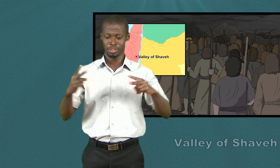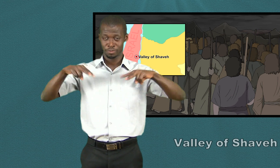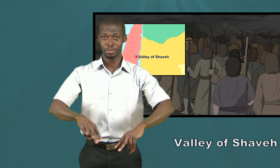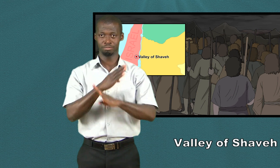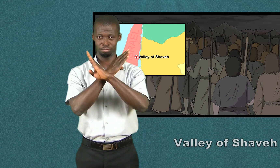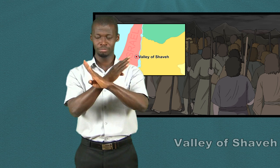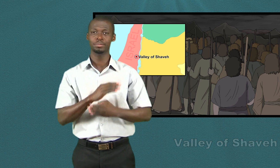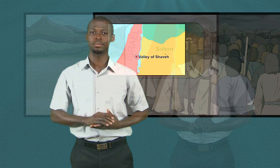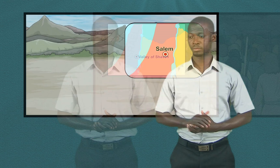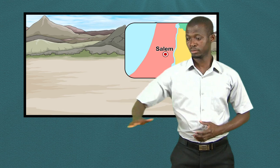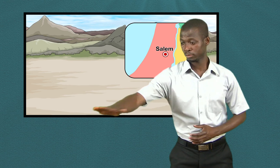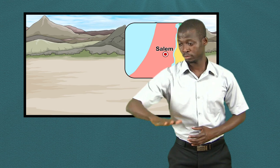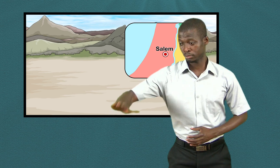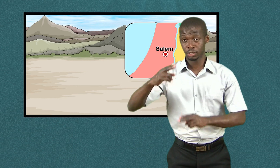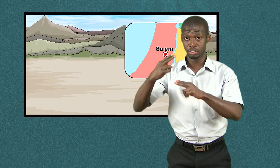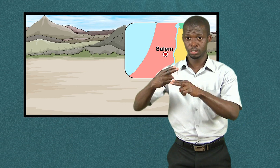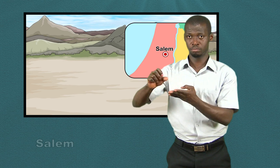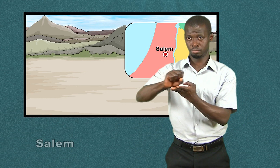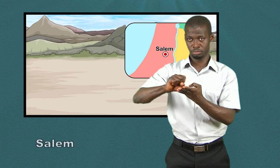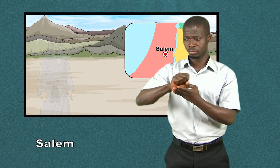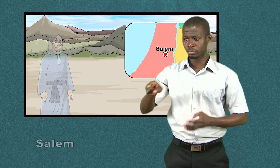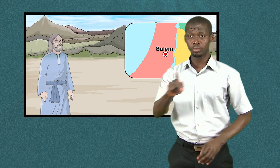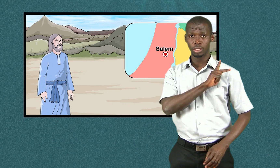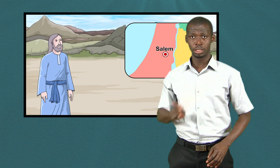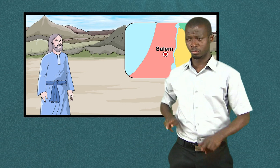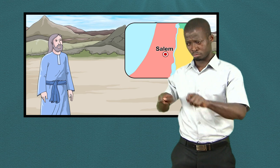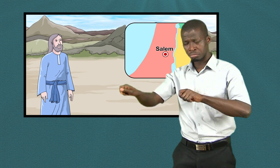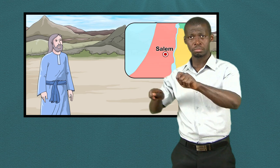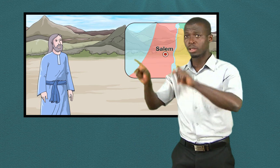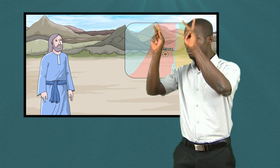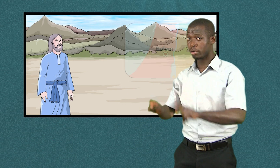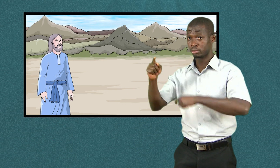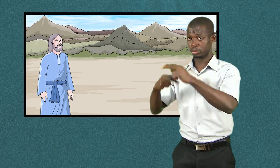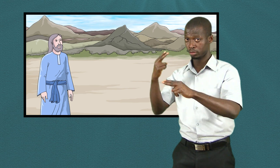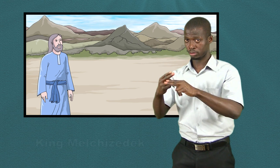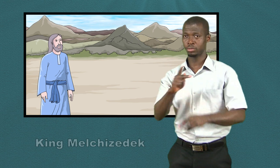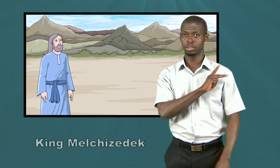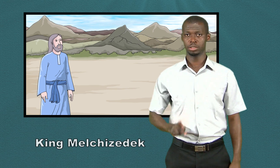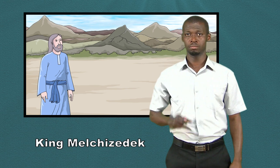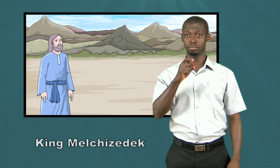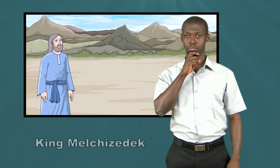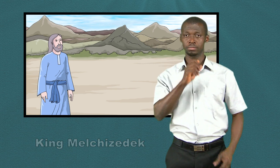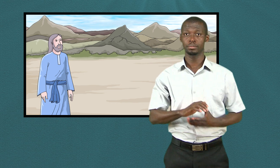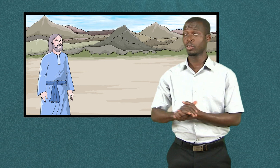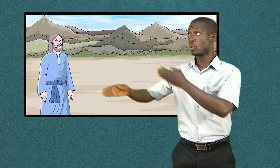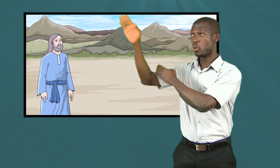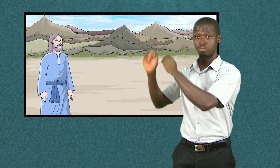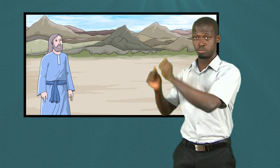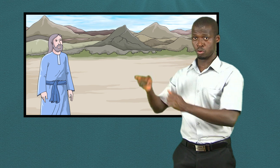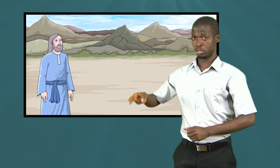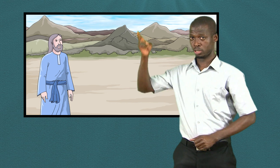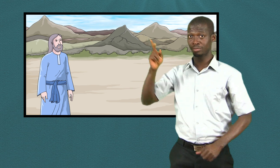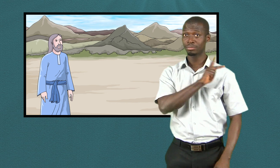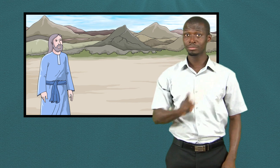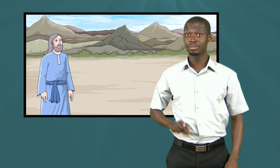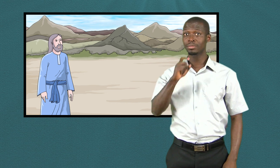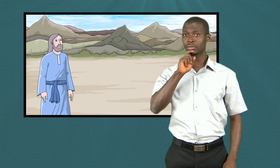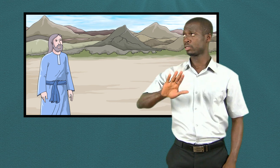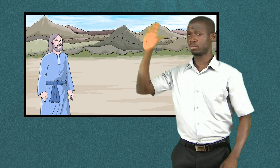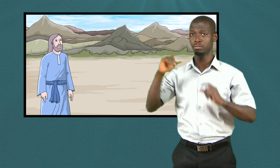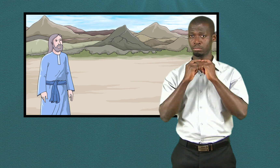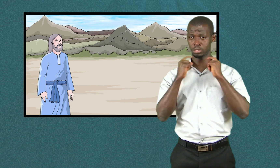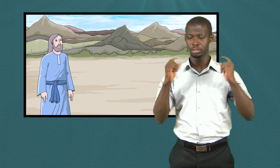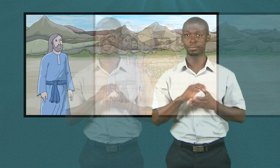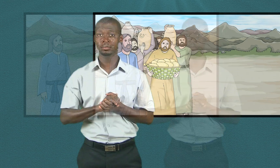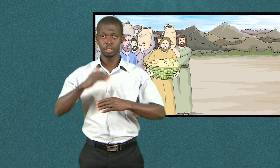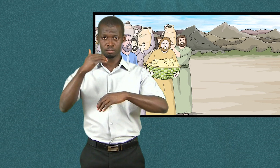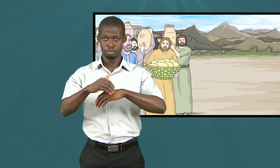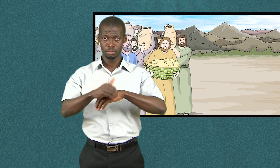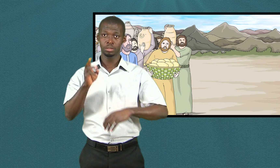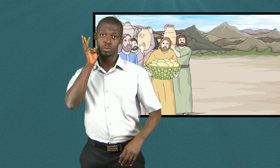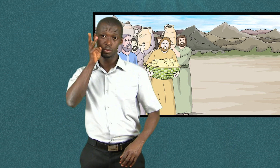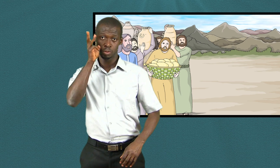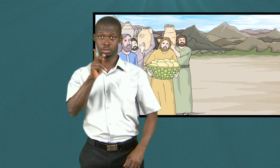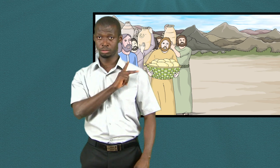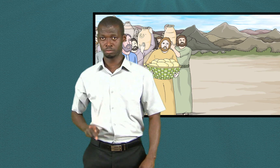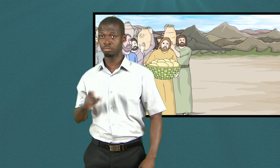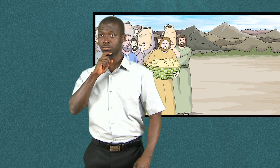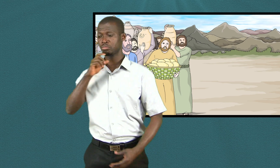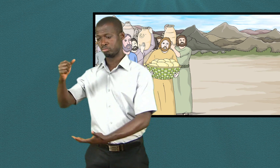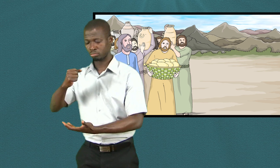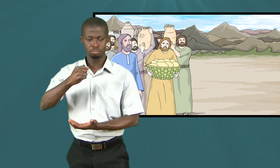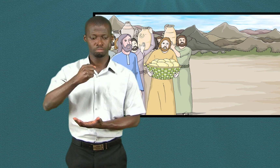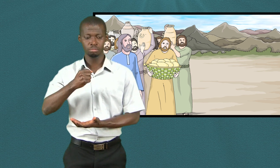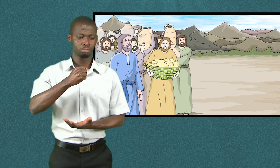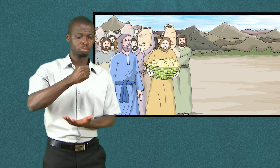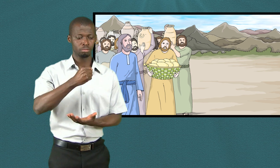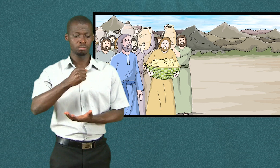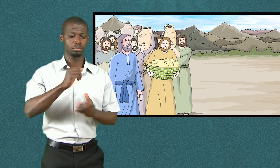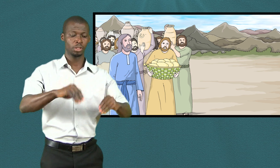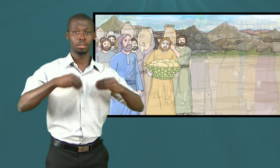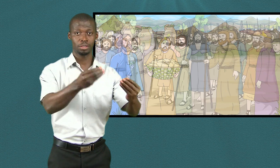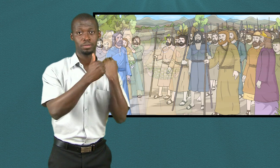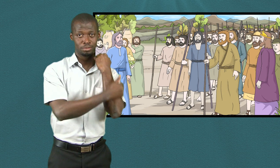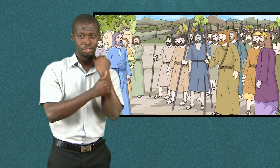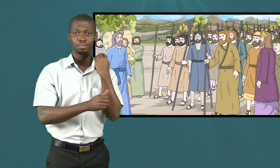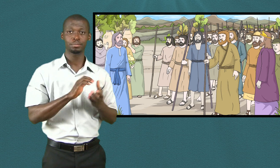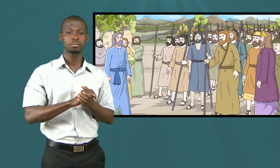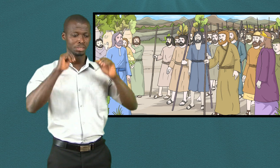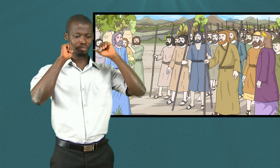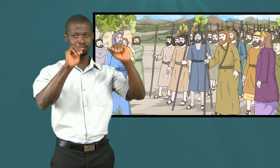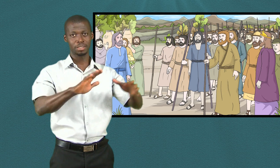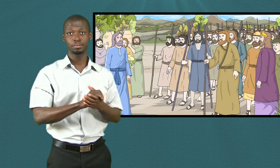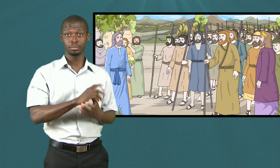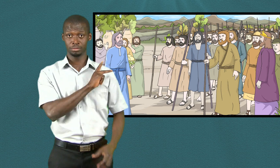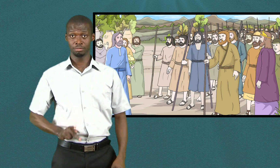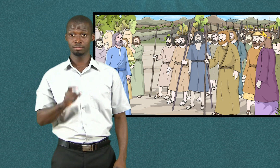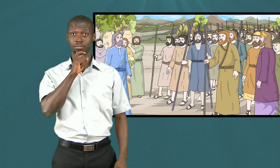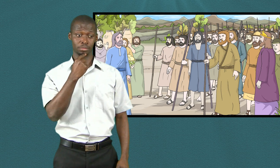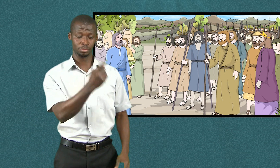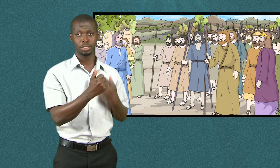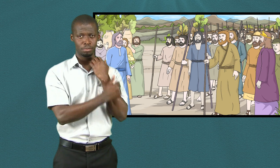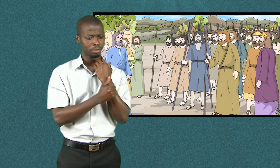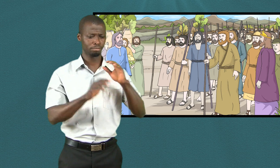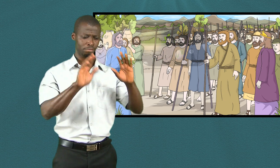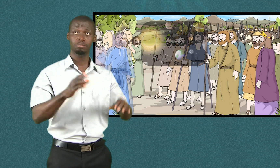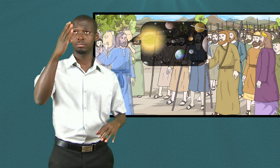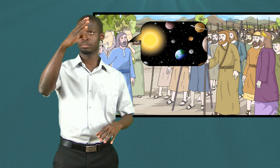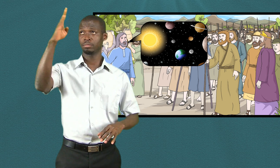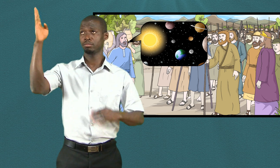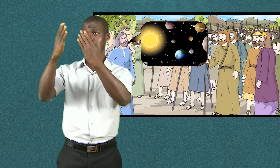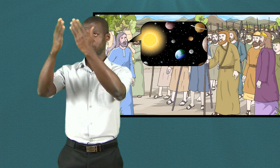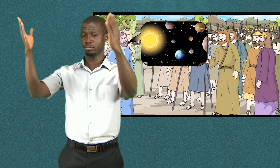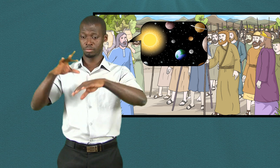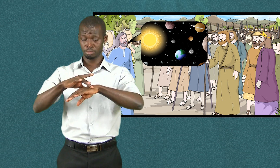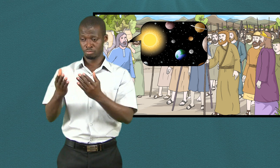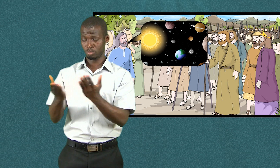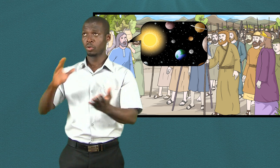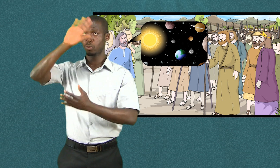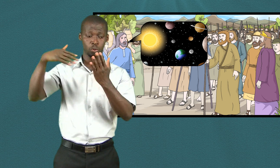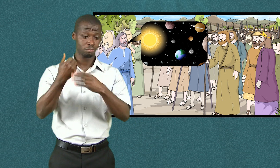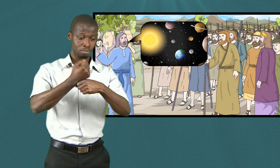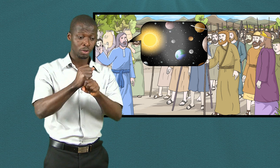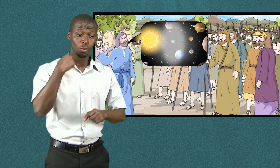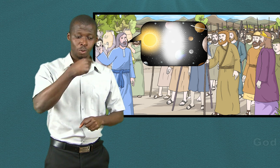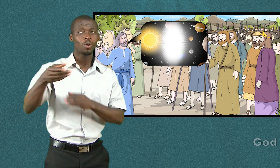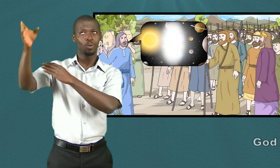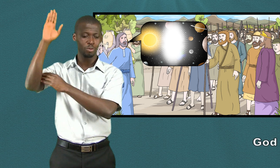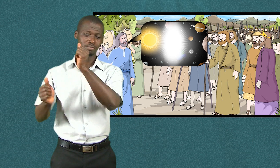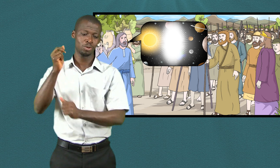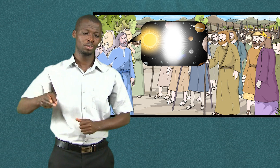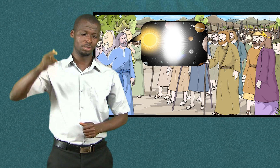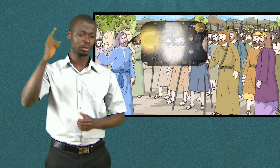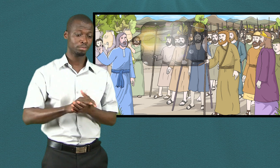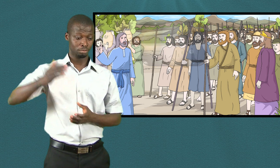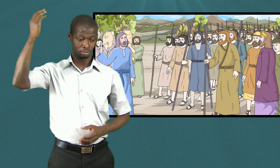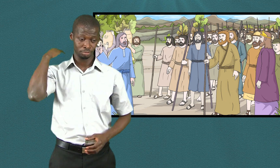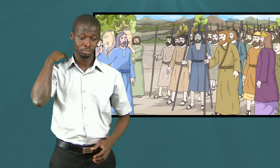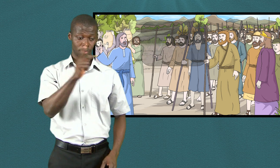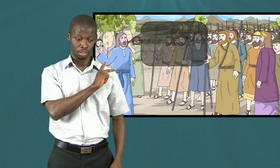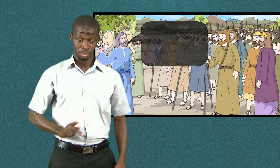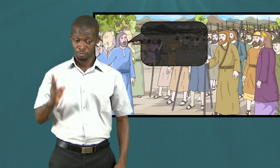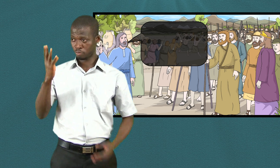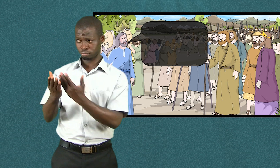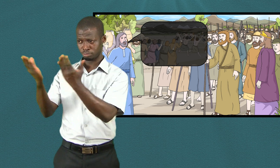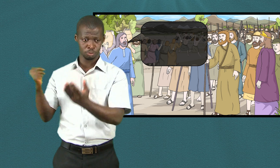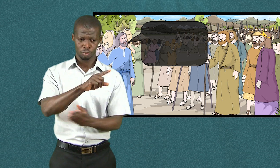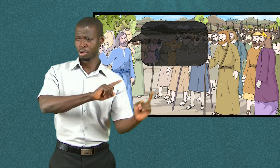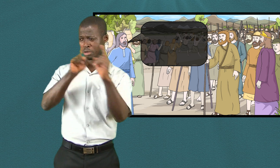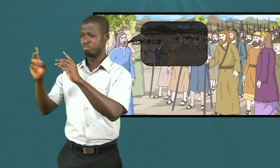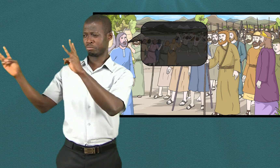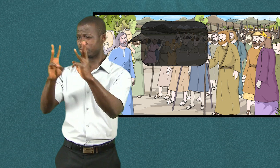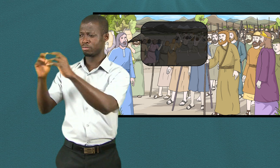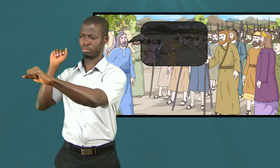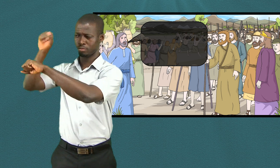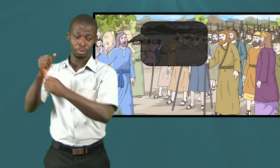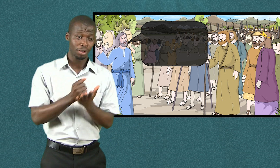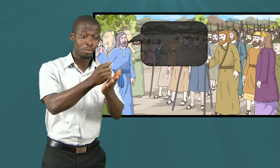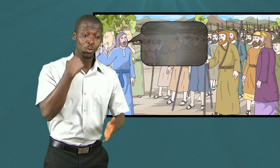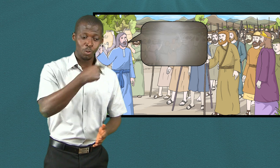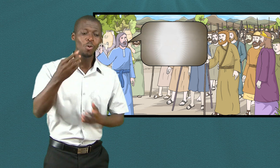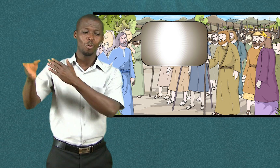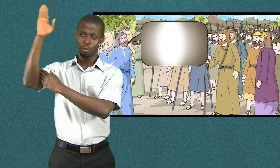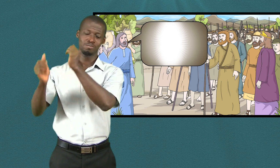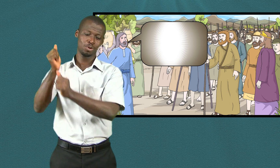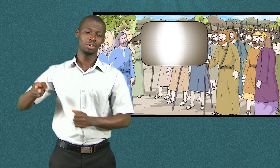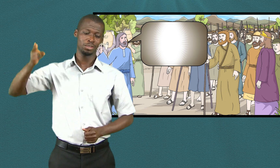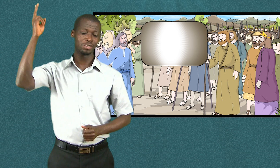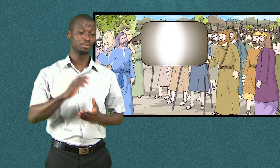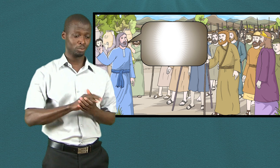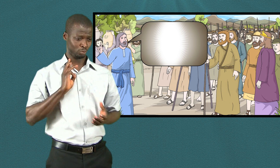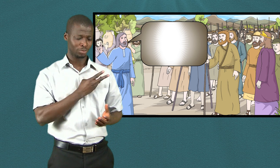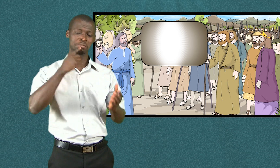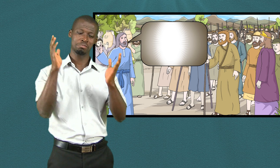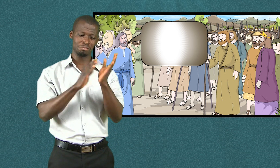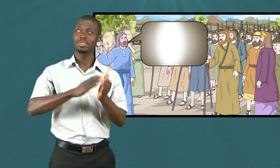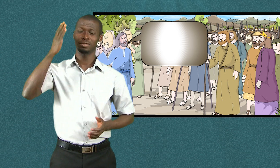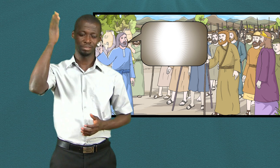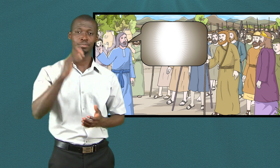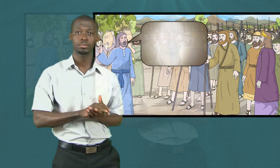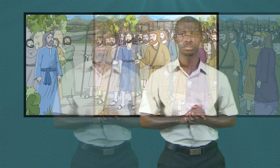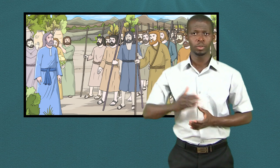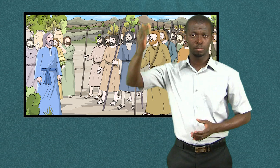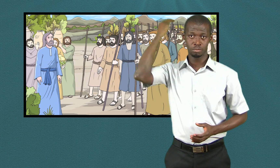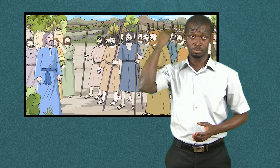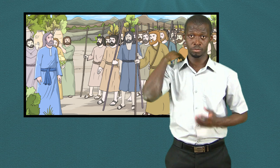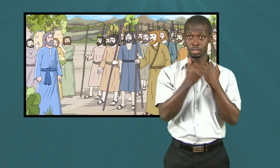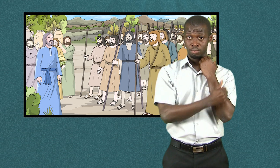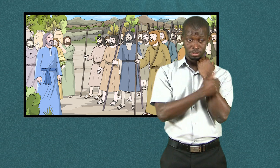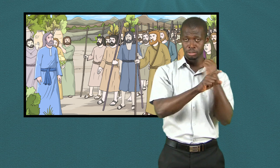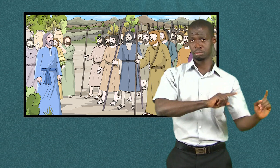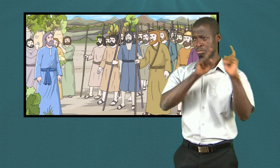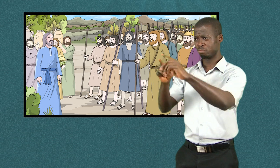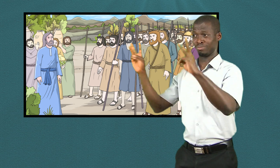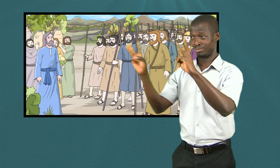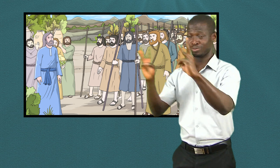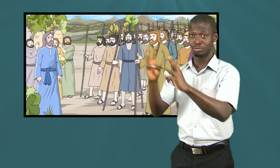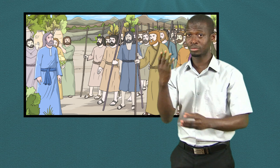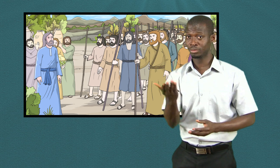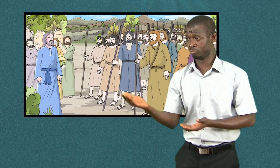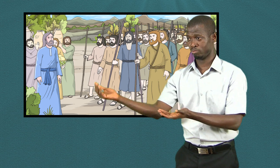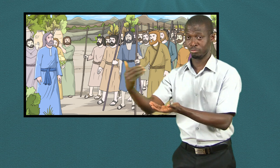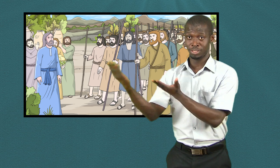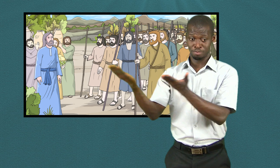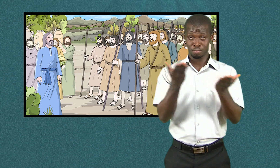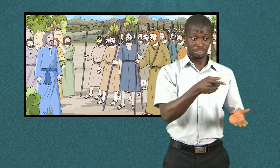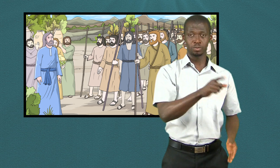Then Melchizedek king of Salem brought out bread and wine—since he was priest of God Most High — and he blessed Abram and said: “Blessed be Abram by God Most High, Creator of heaven and earth, and blessed be God Most High, who has delivered your enemies into your hand.”